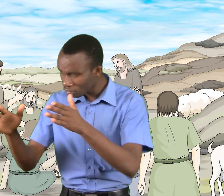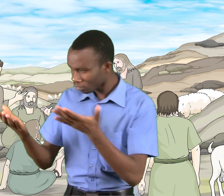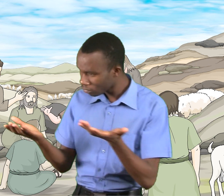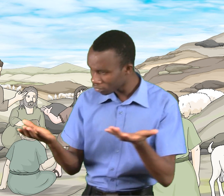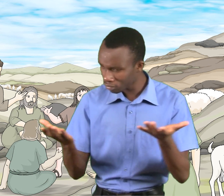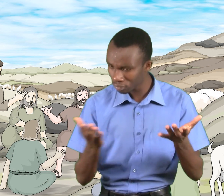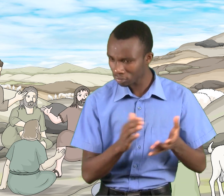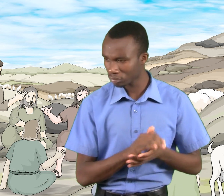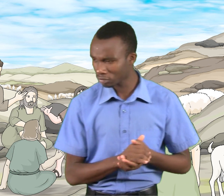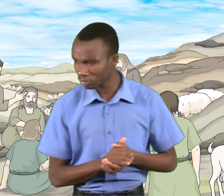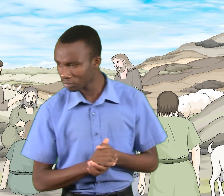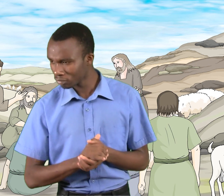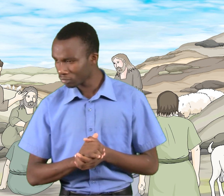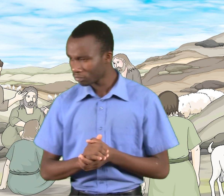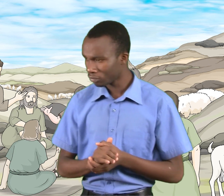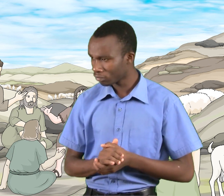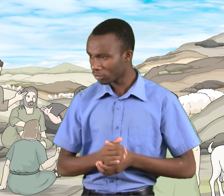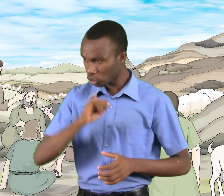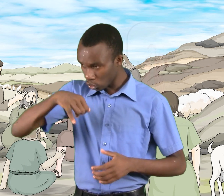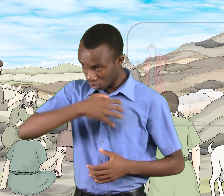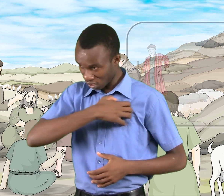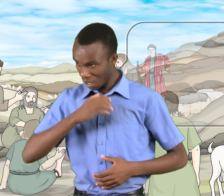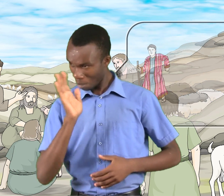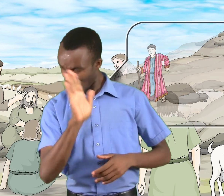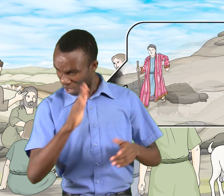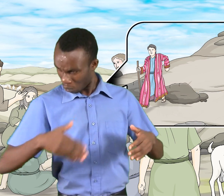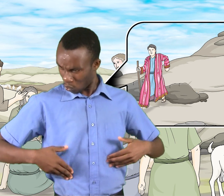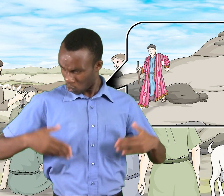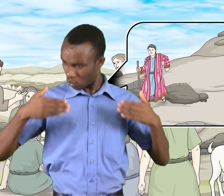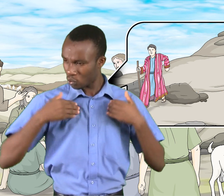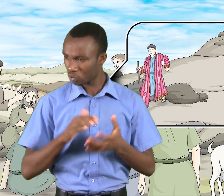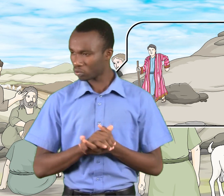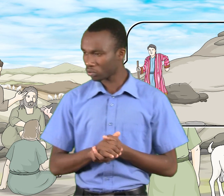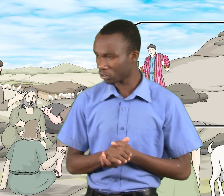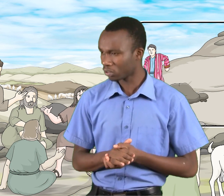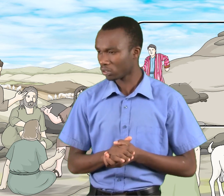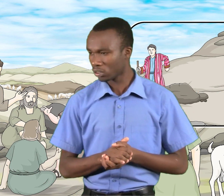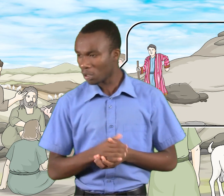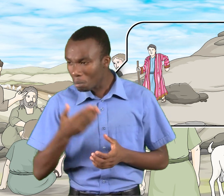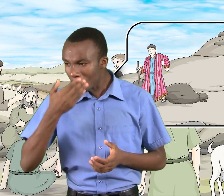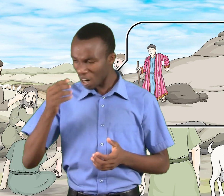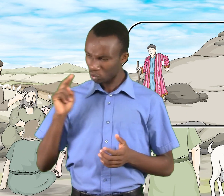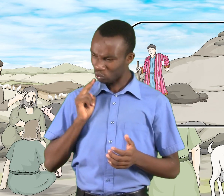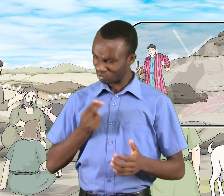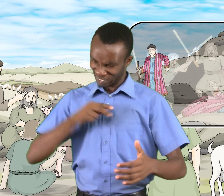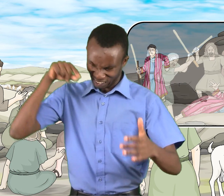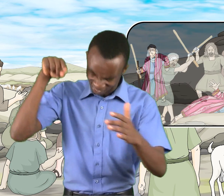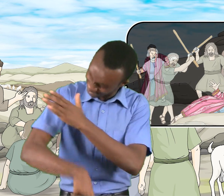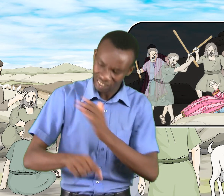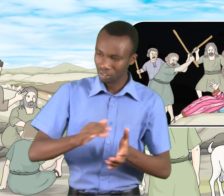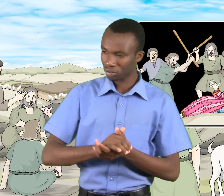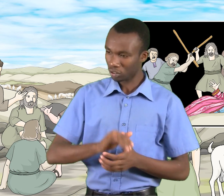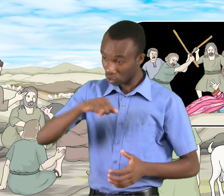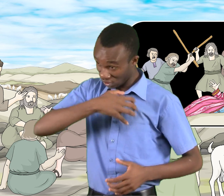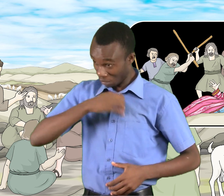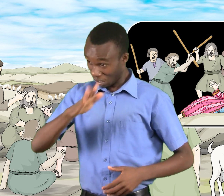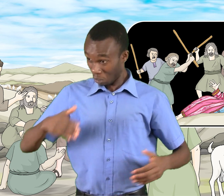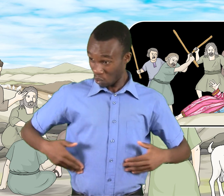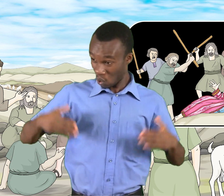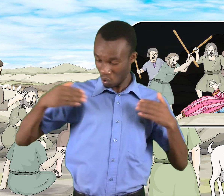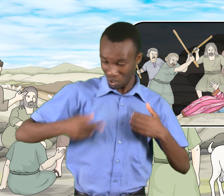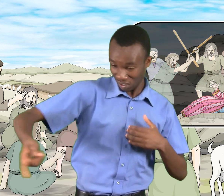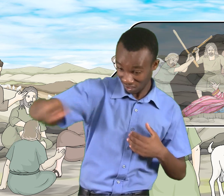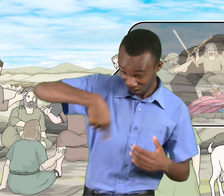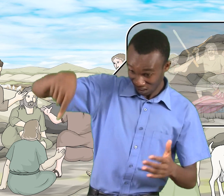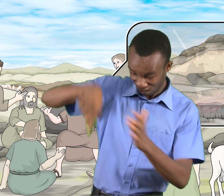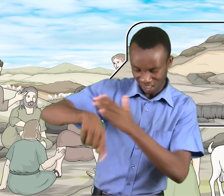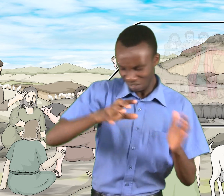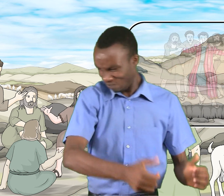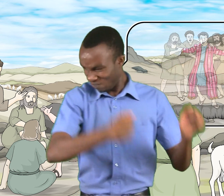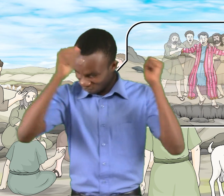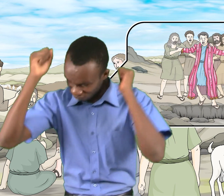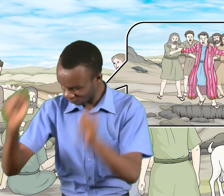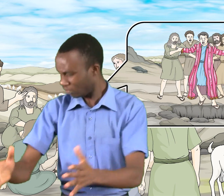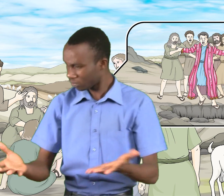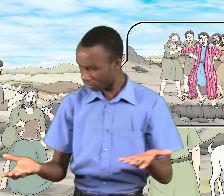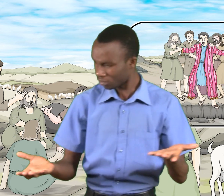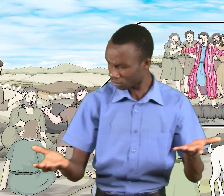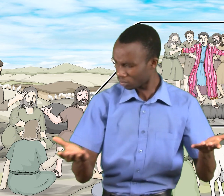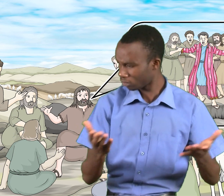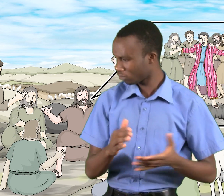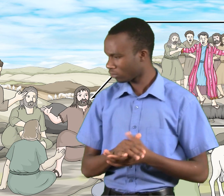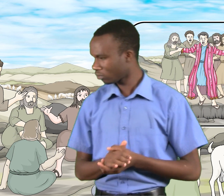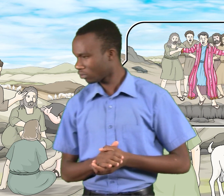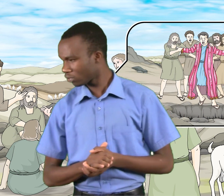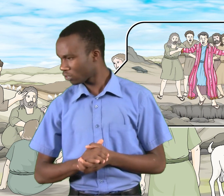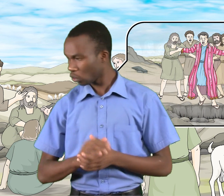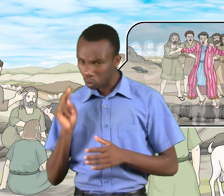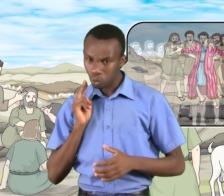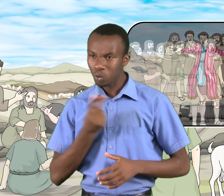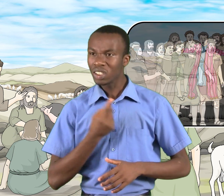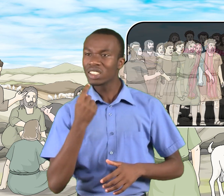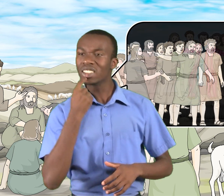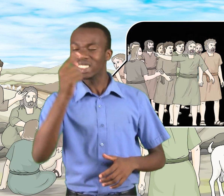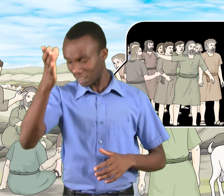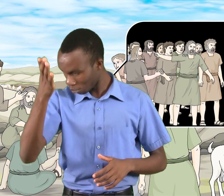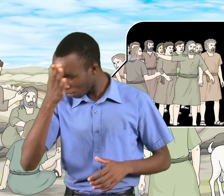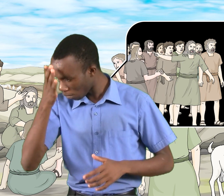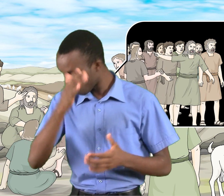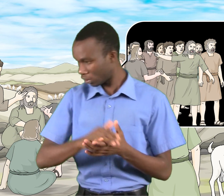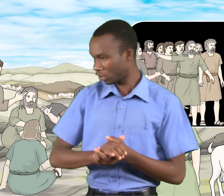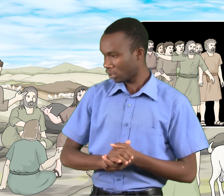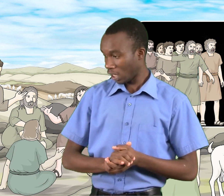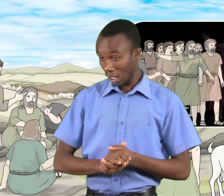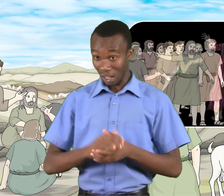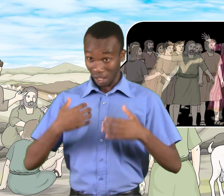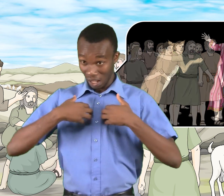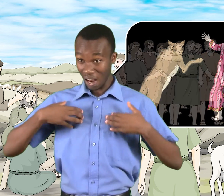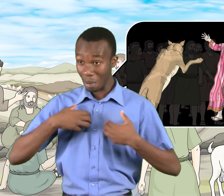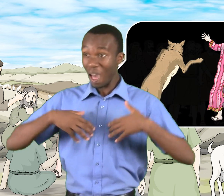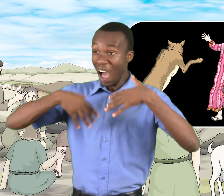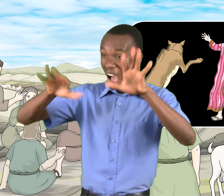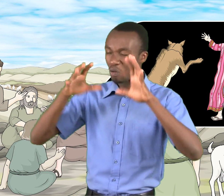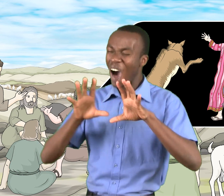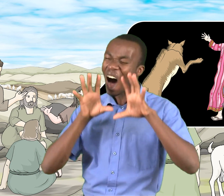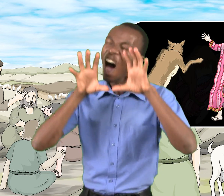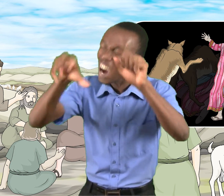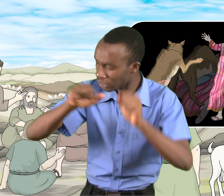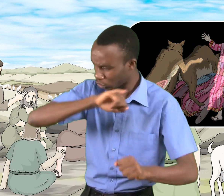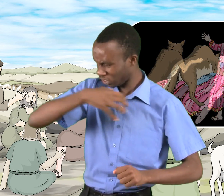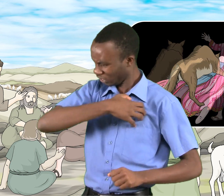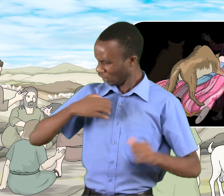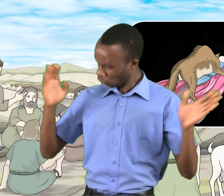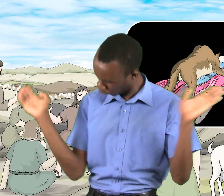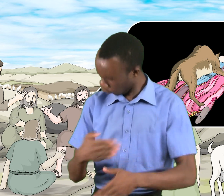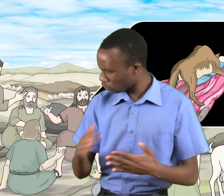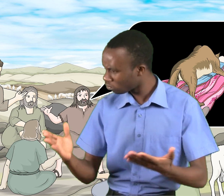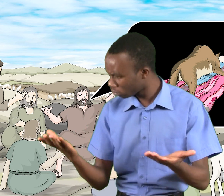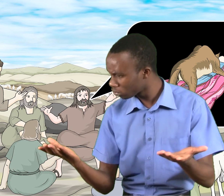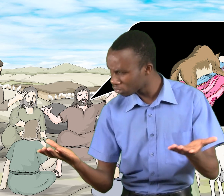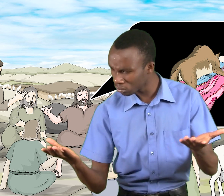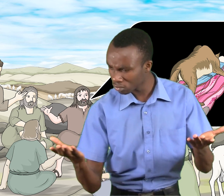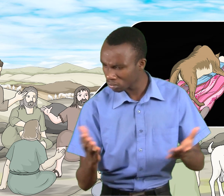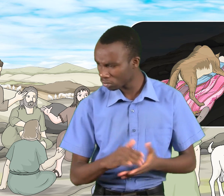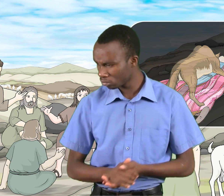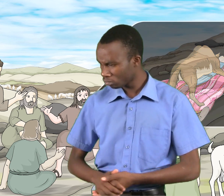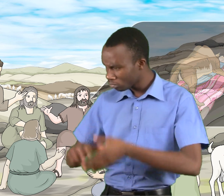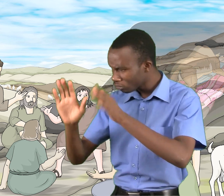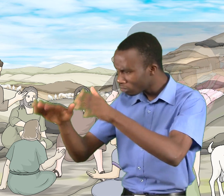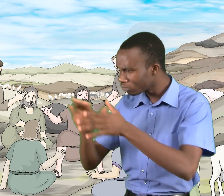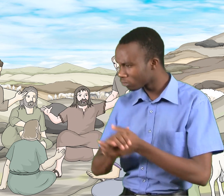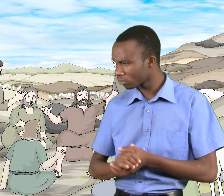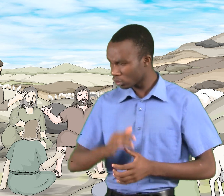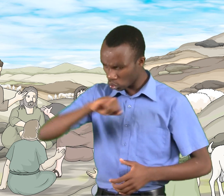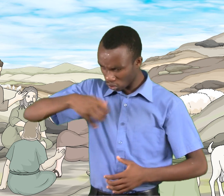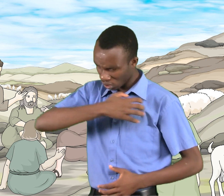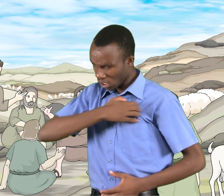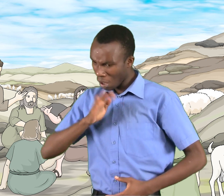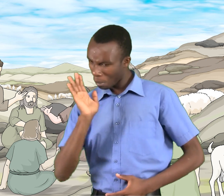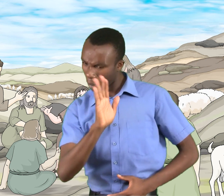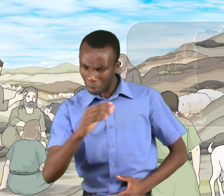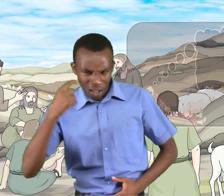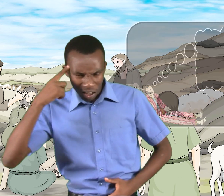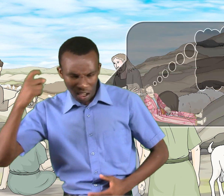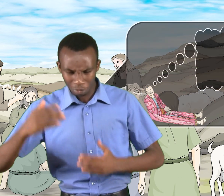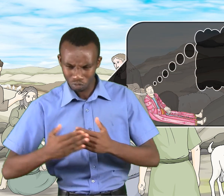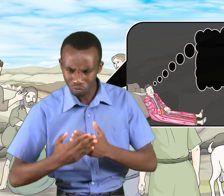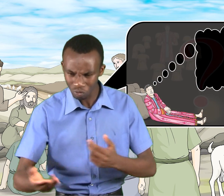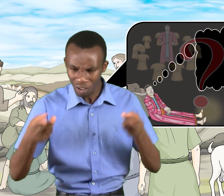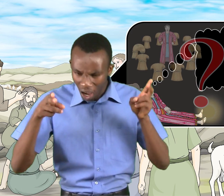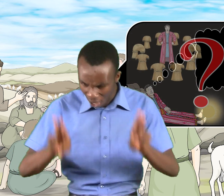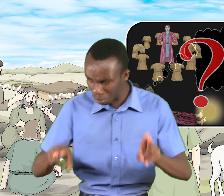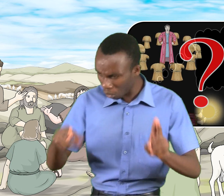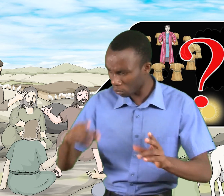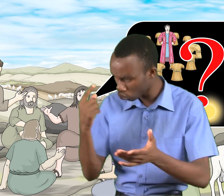“Here comes that dreamer!” they said to one another. “Come now, let us kill him and throw him into one of the pits. We can say that a vicious animal has devoured him.